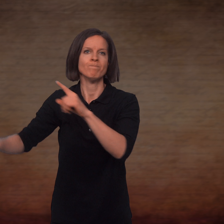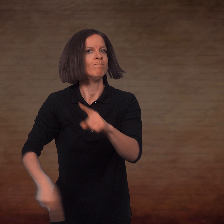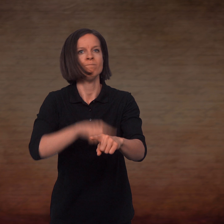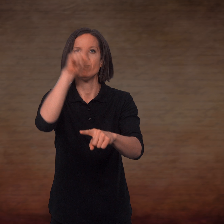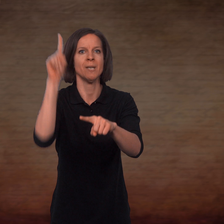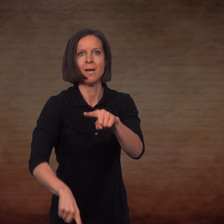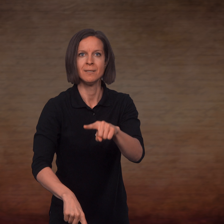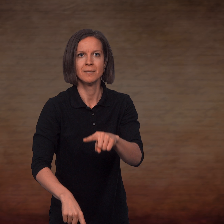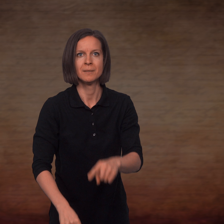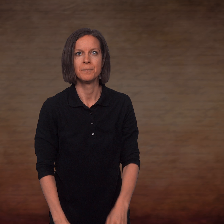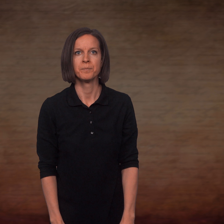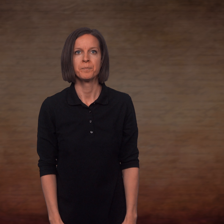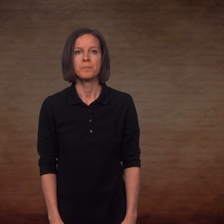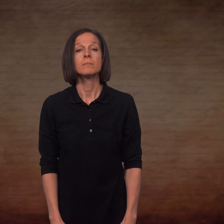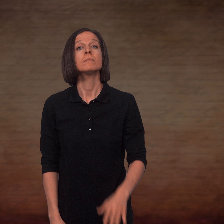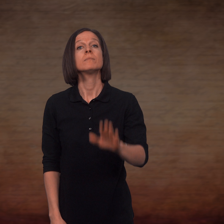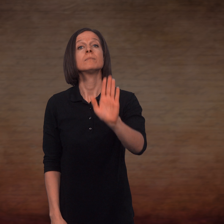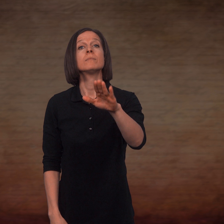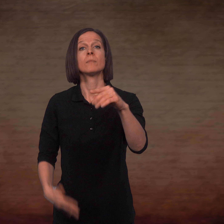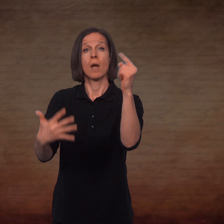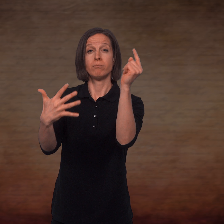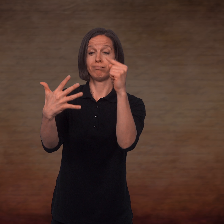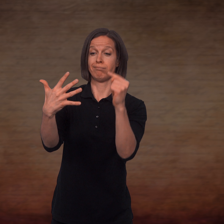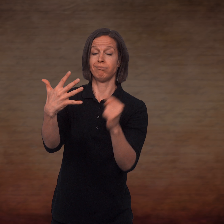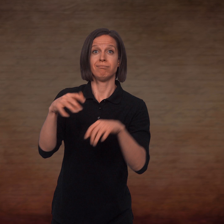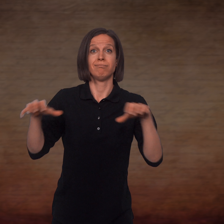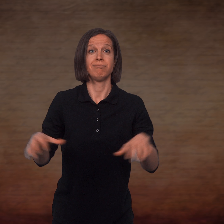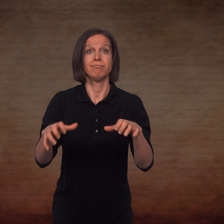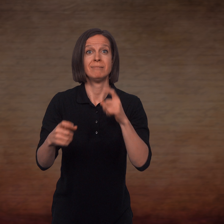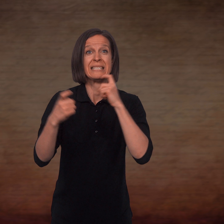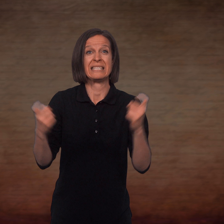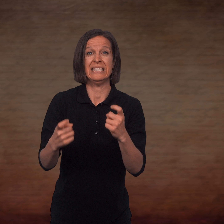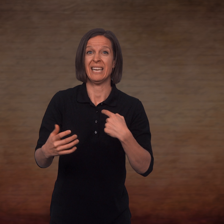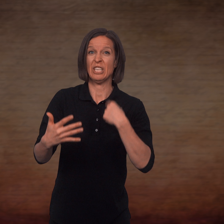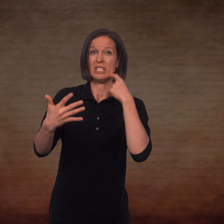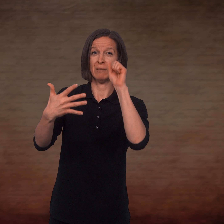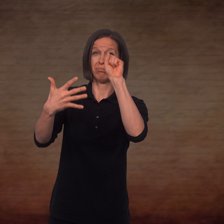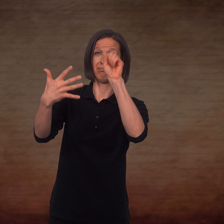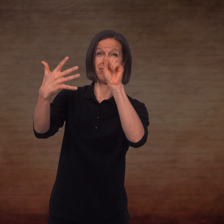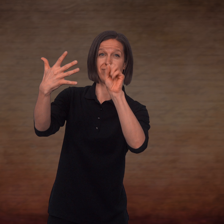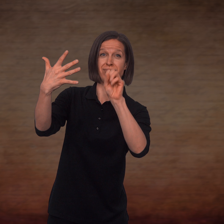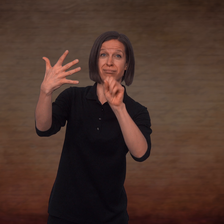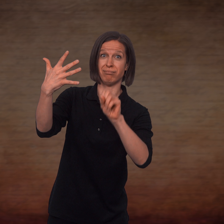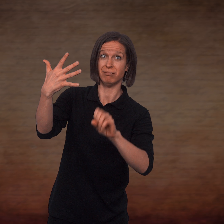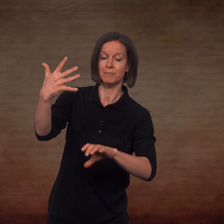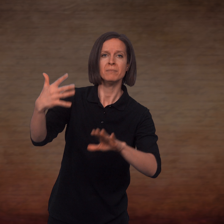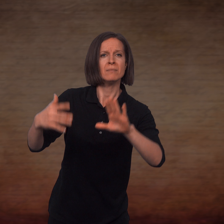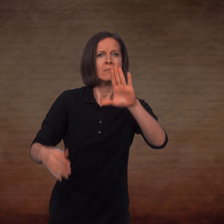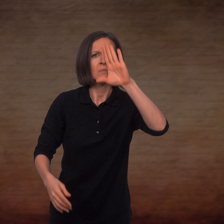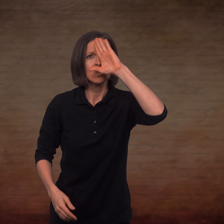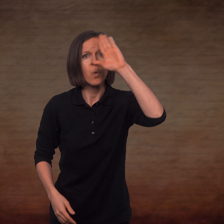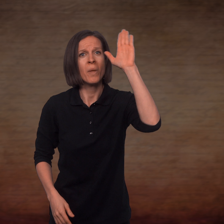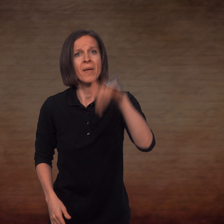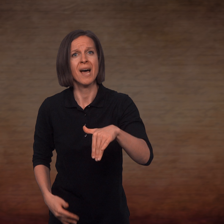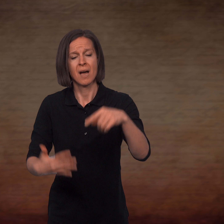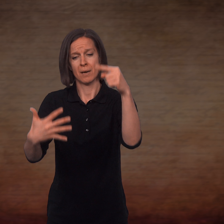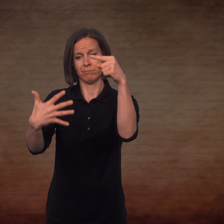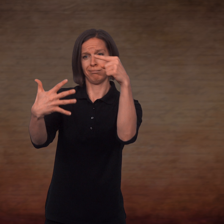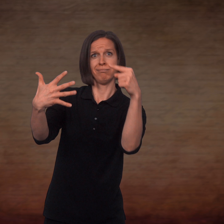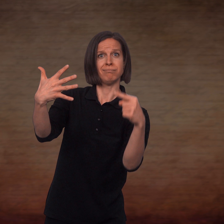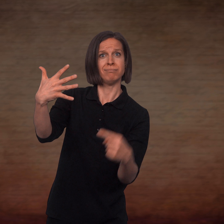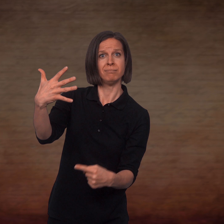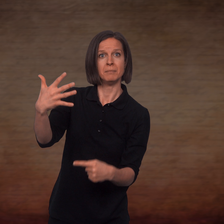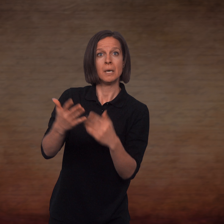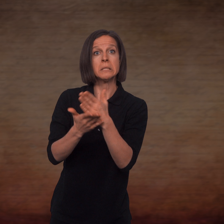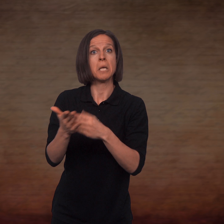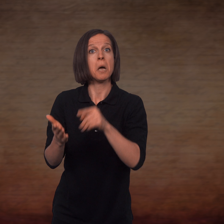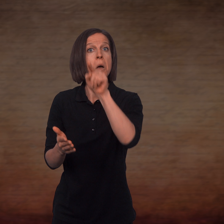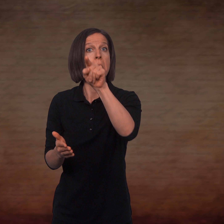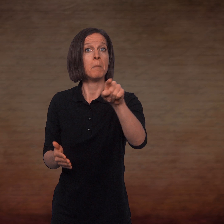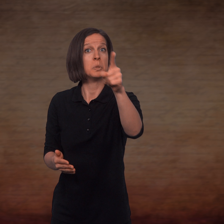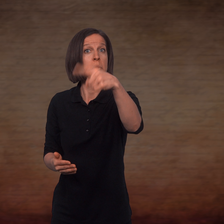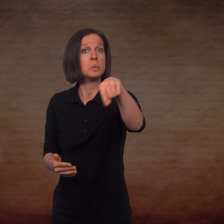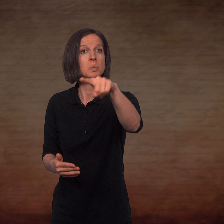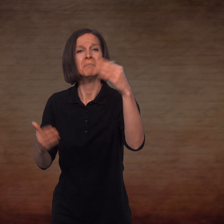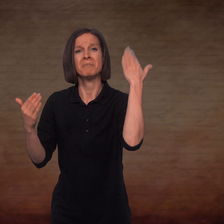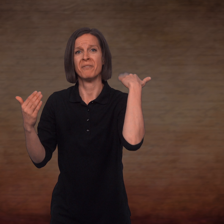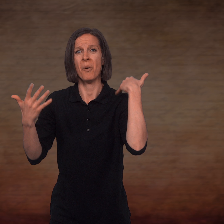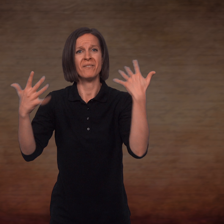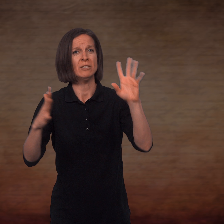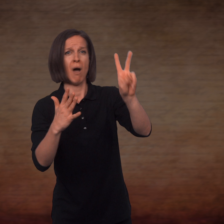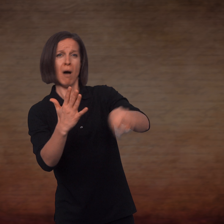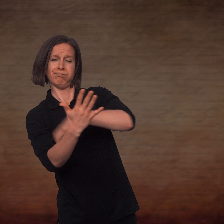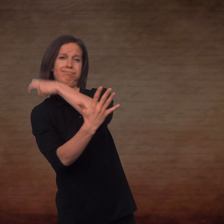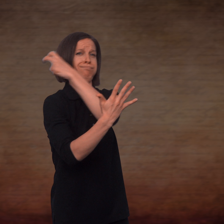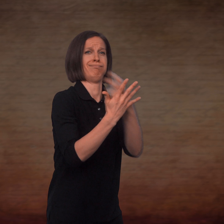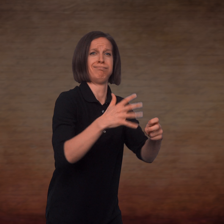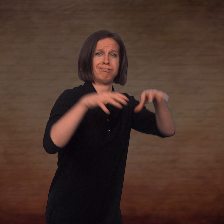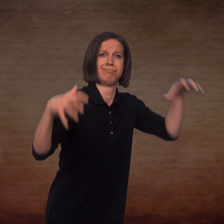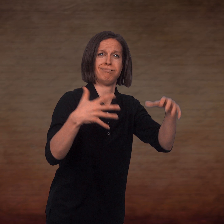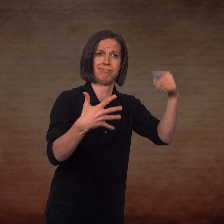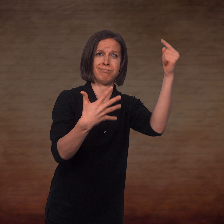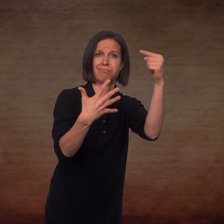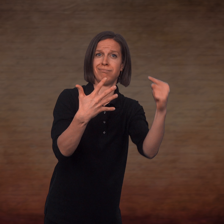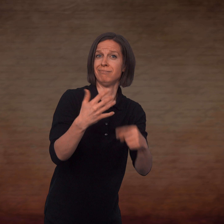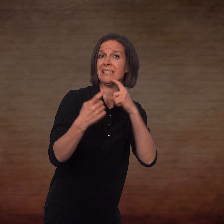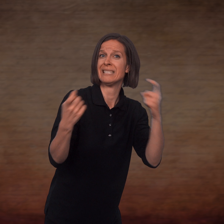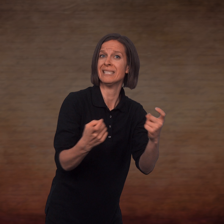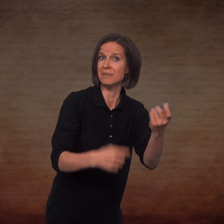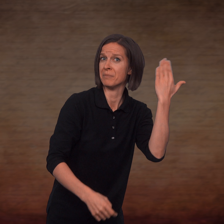And that is what some of you were.